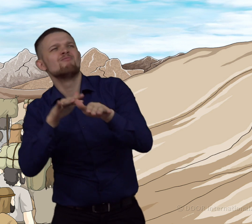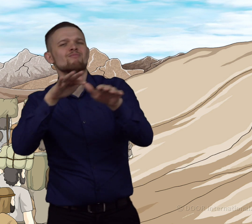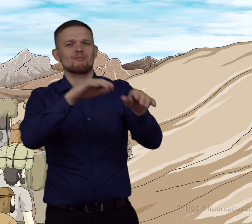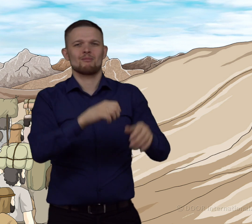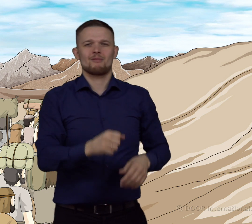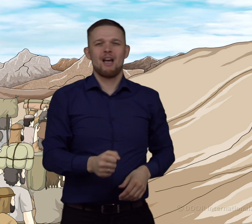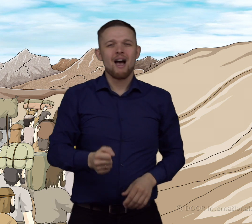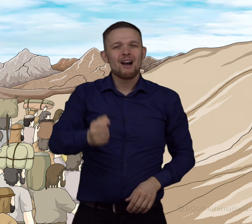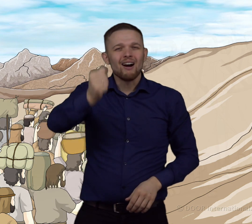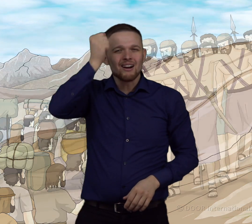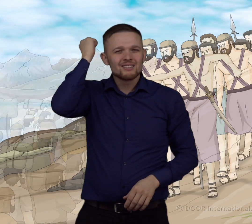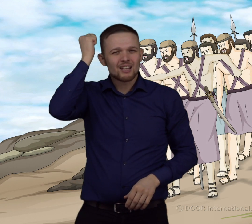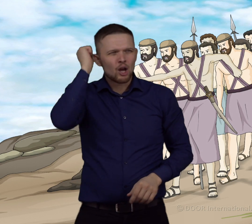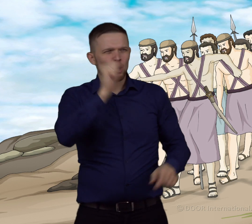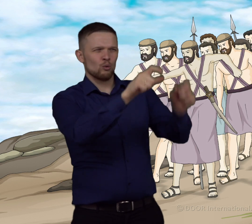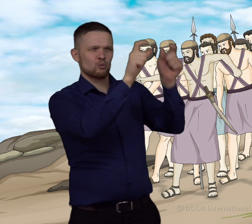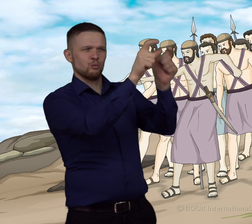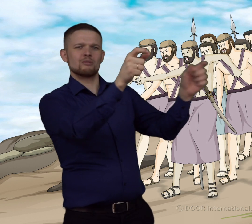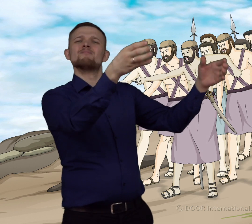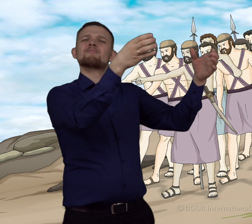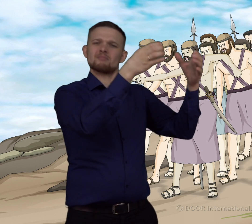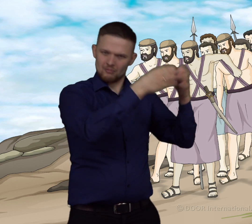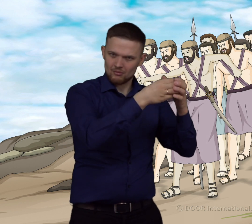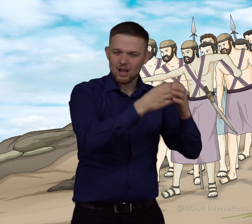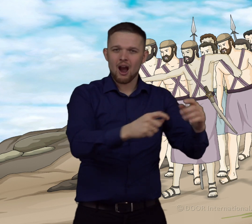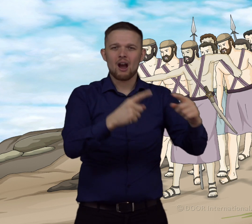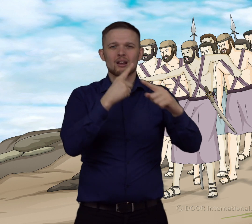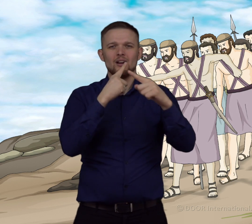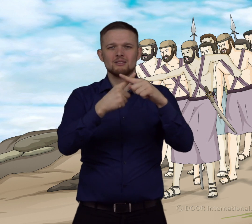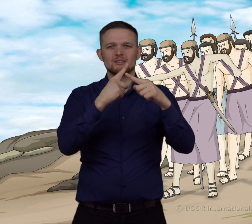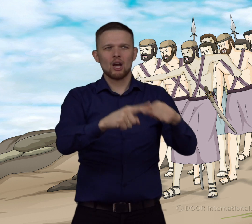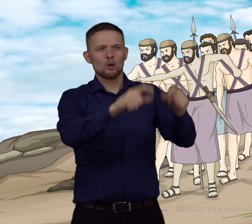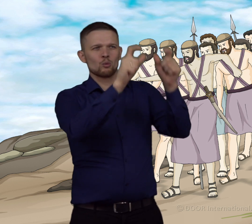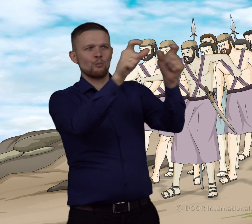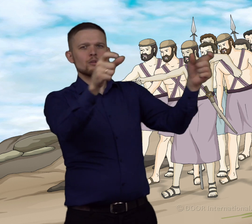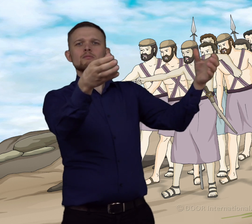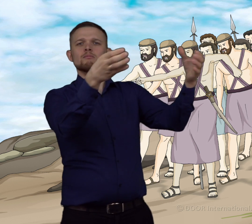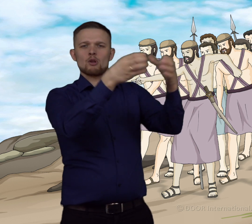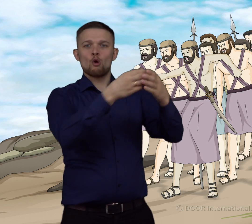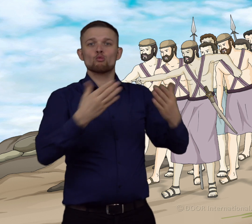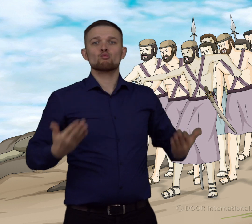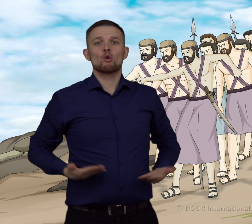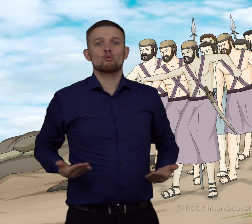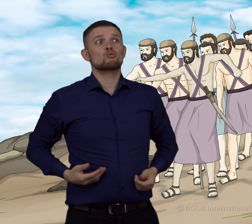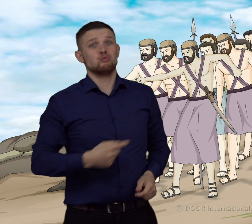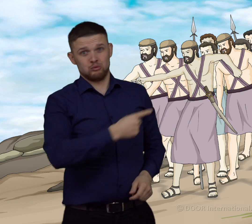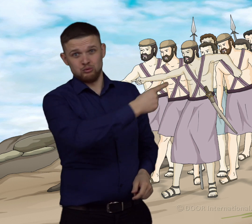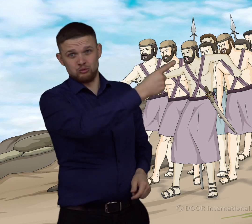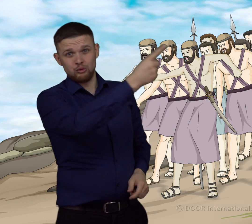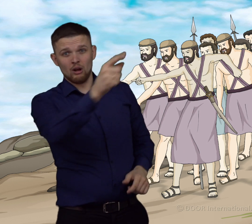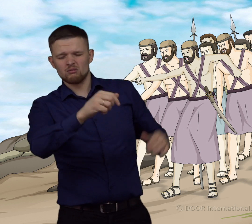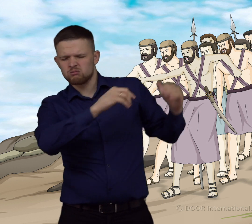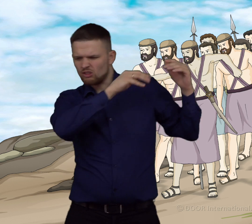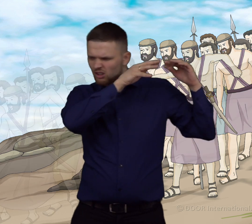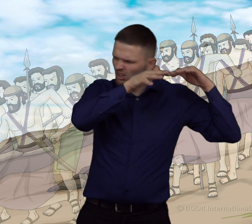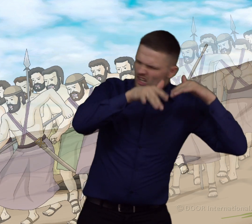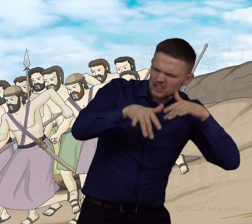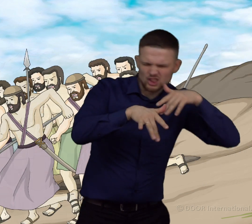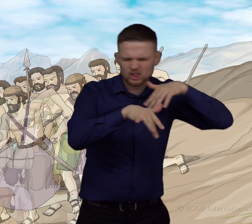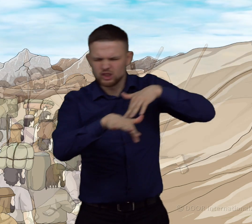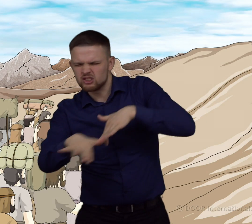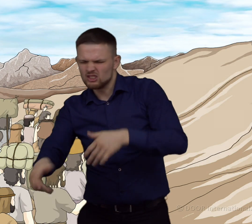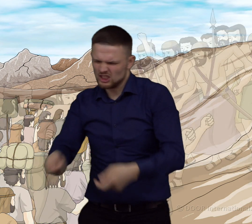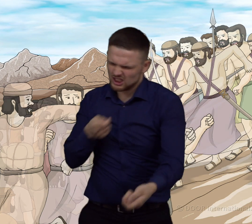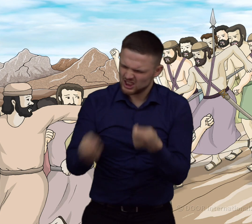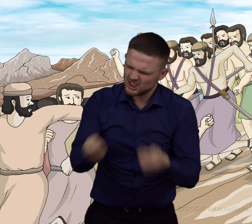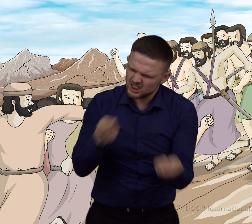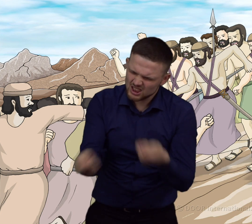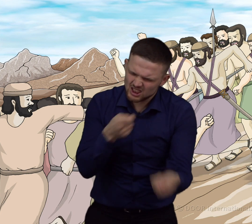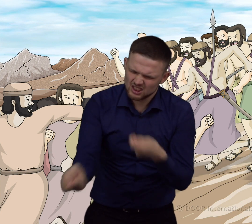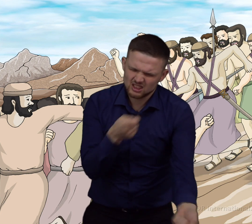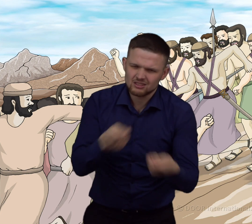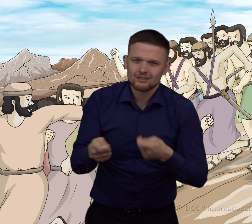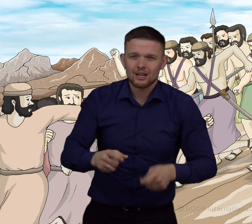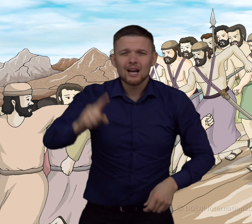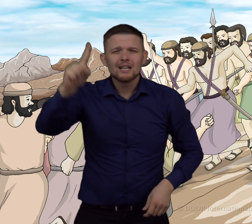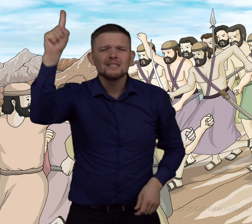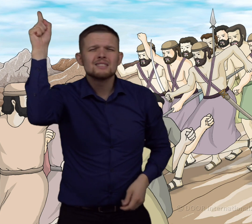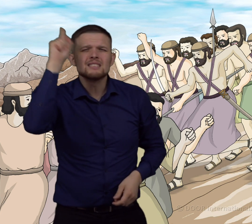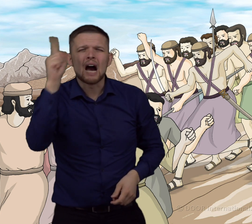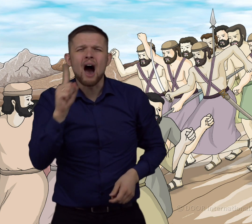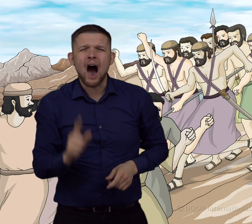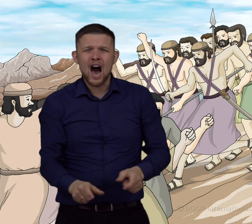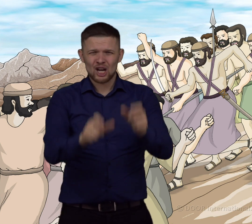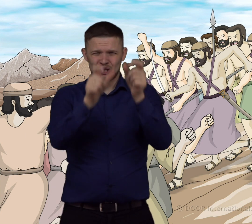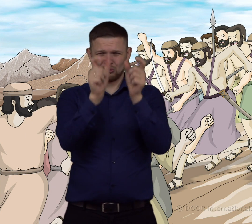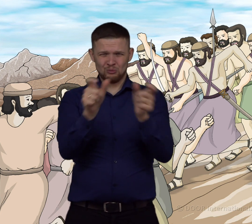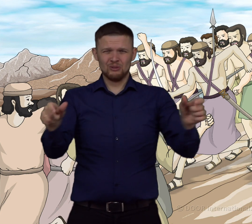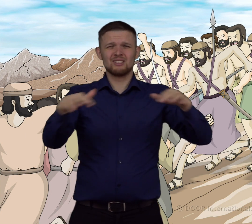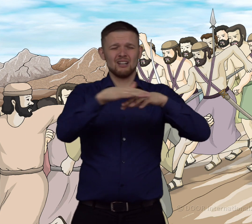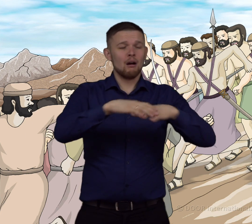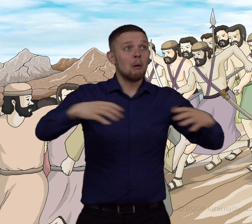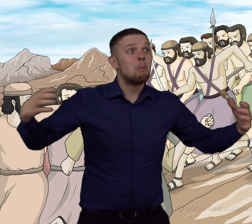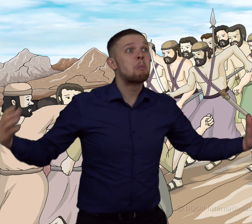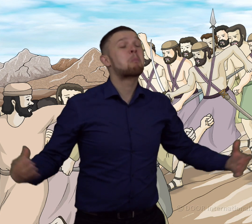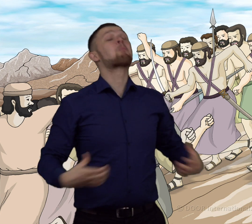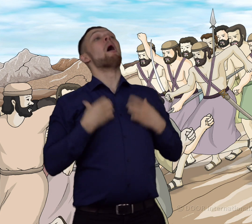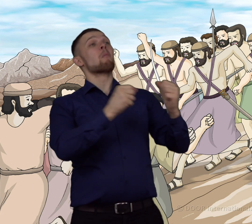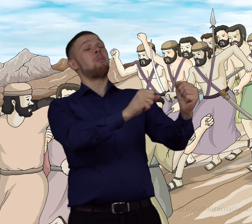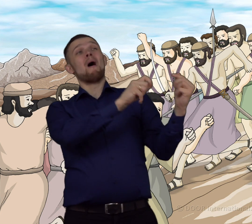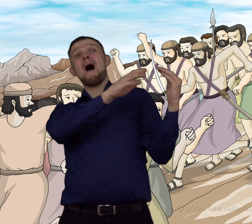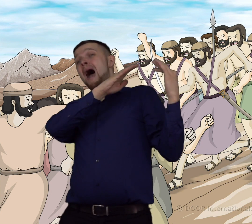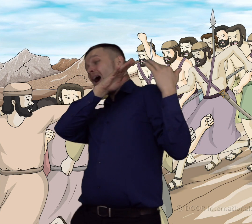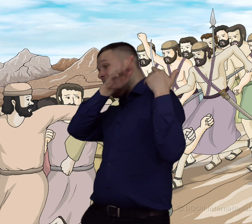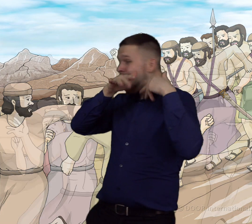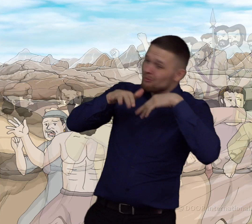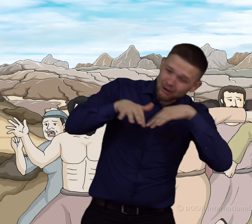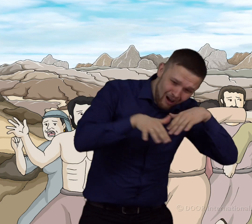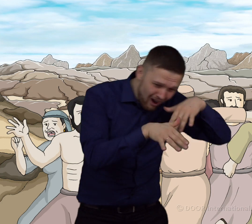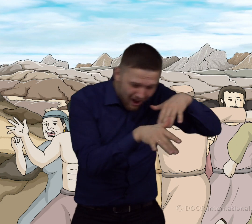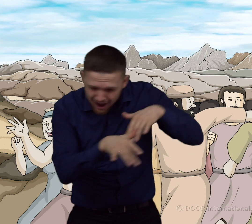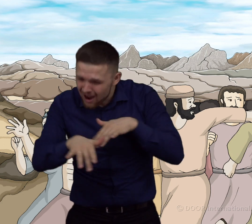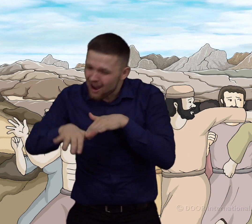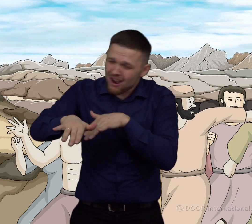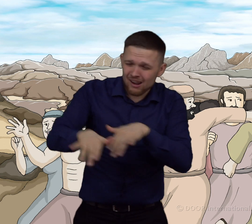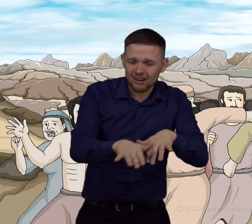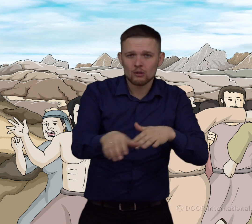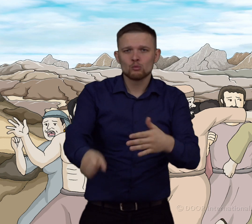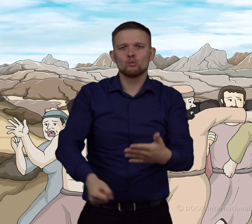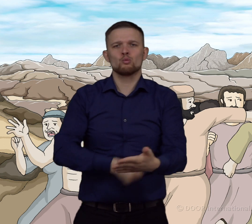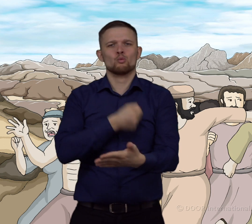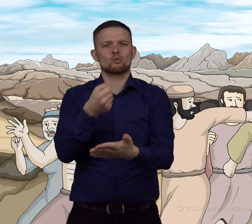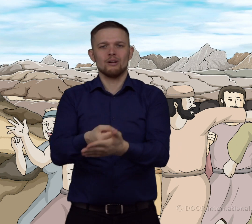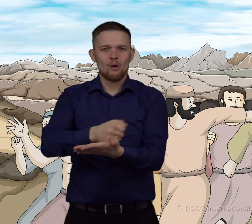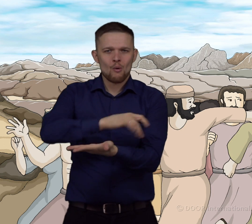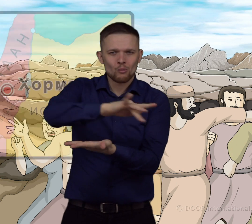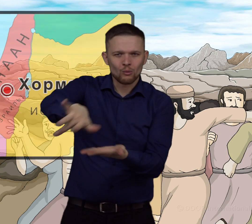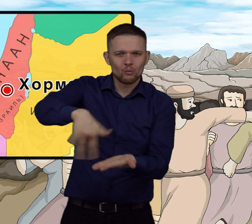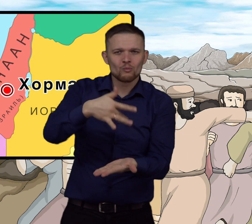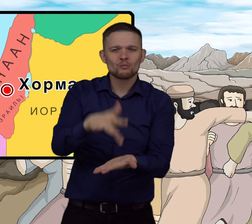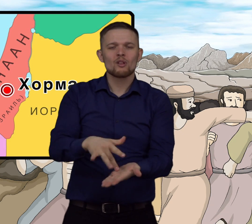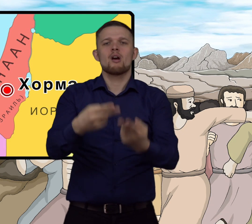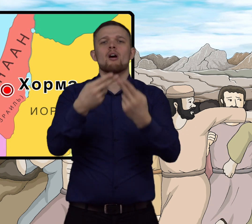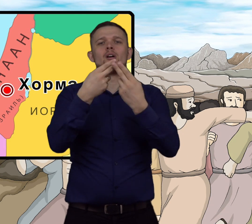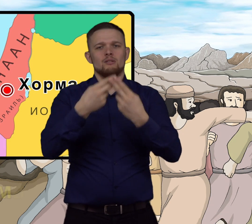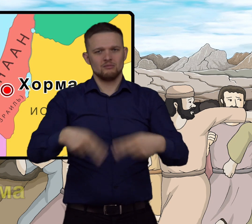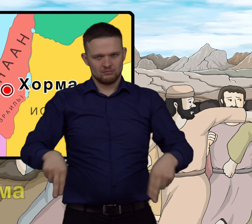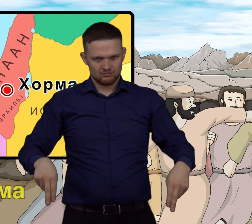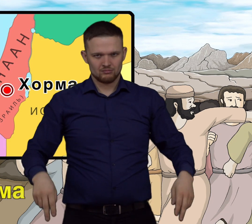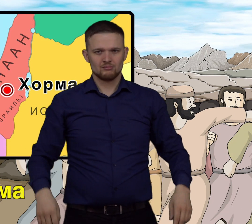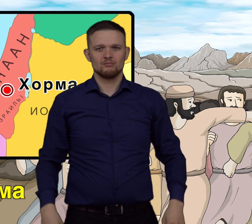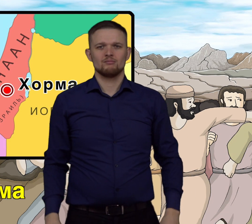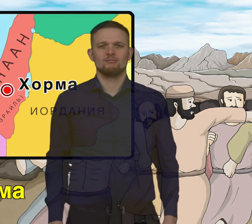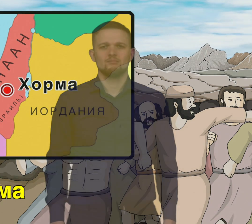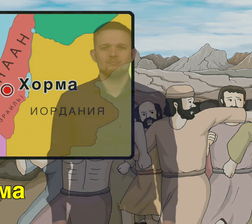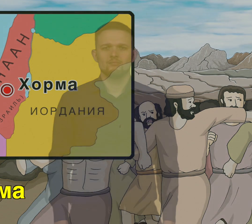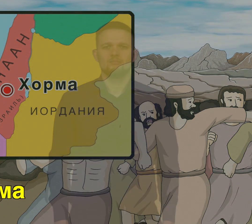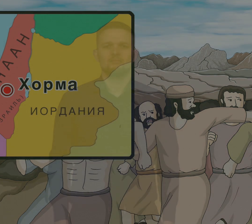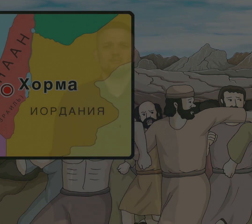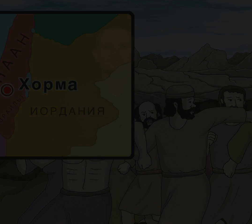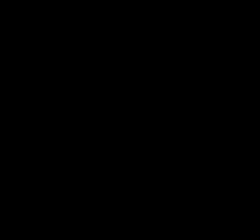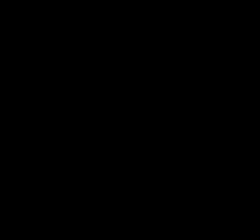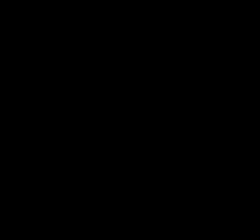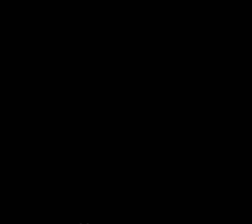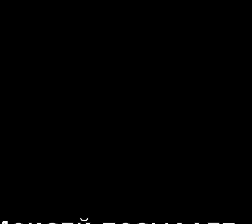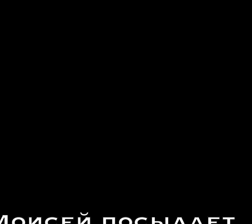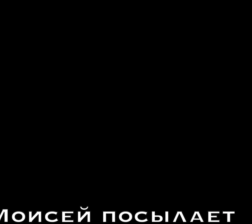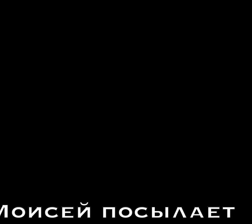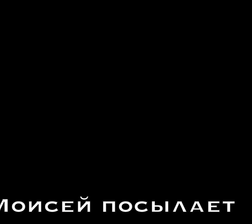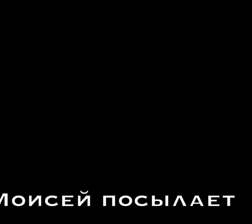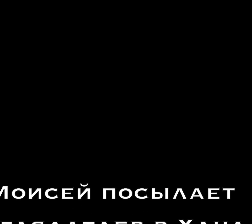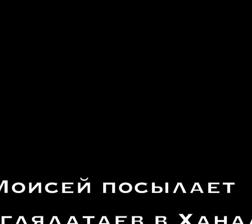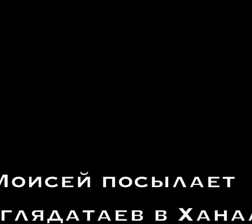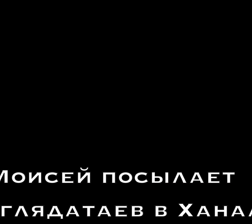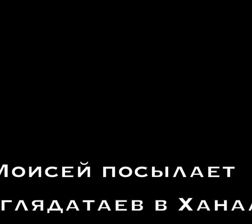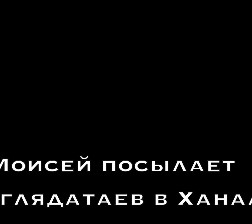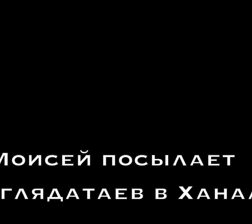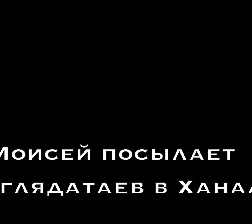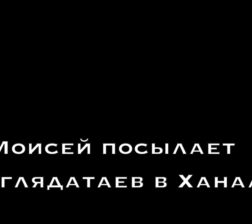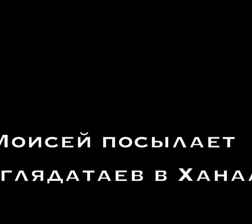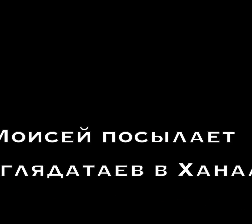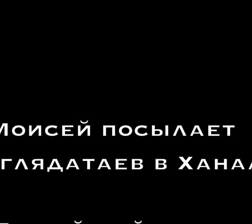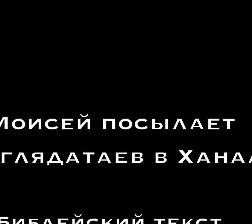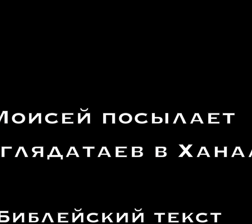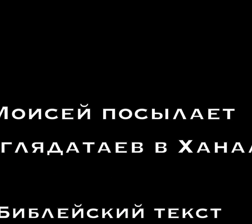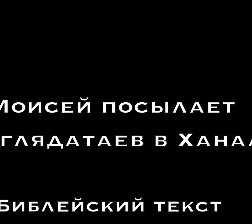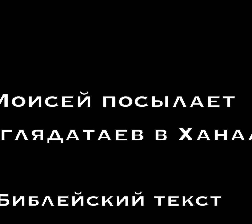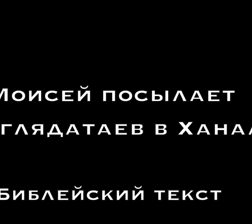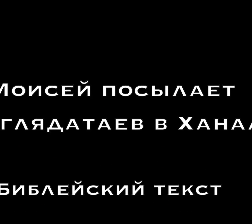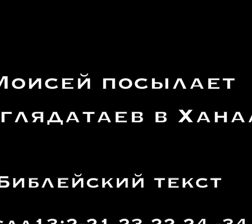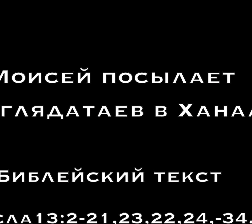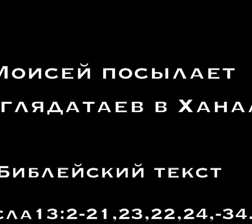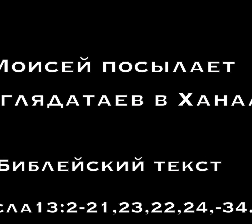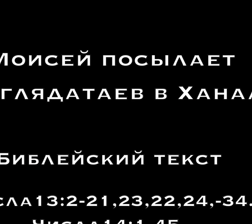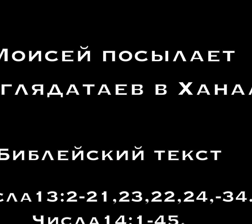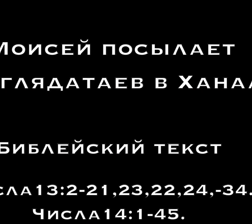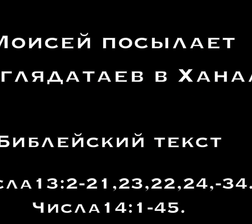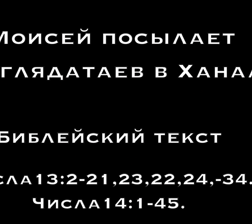Then the Amalekites and Canaanites who lived in that part of the hill country came down, attacked them, and routed them all the way to Hormah.